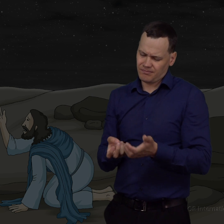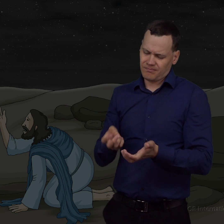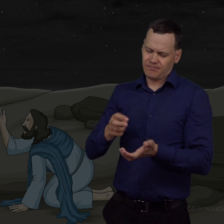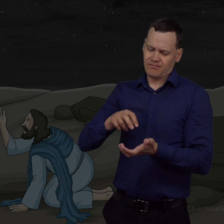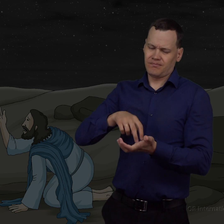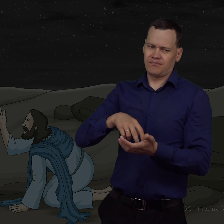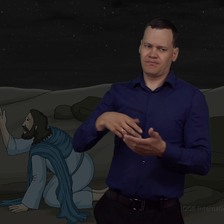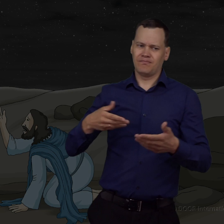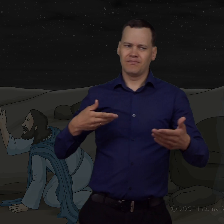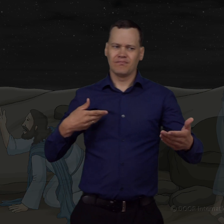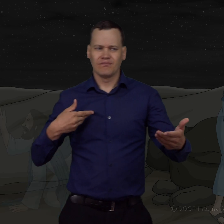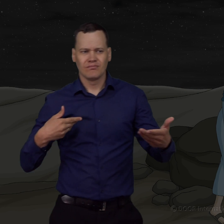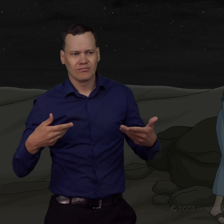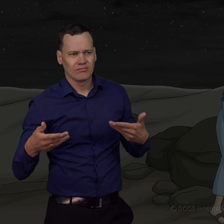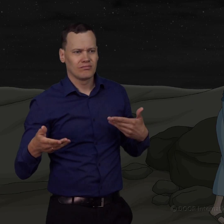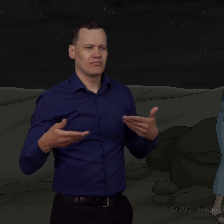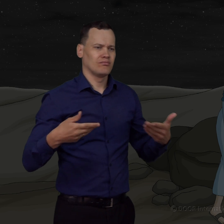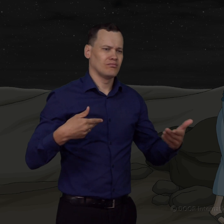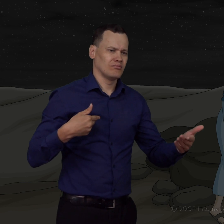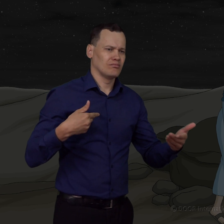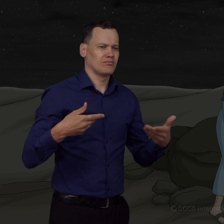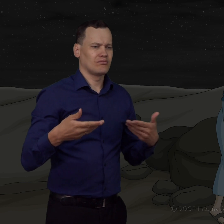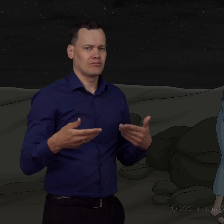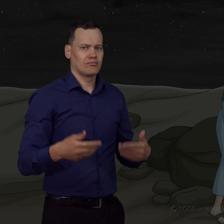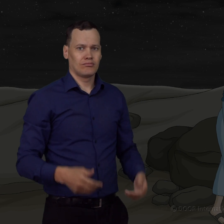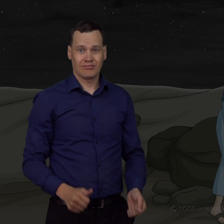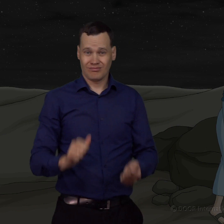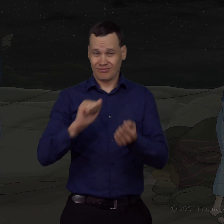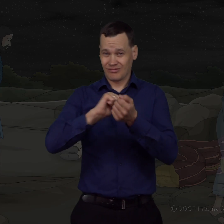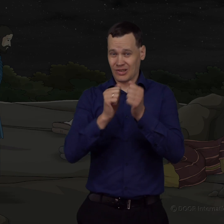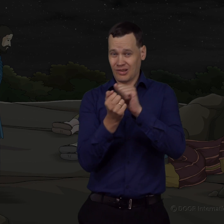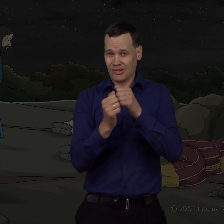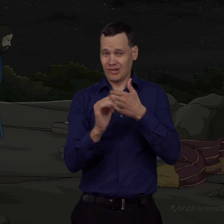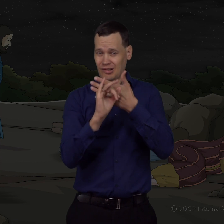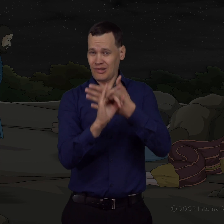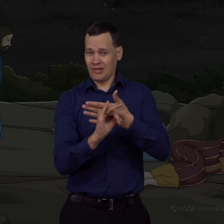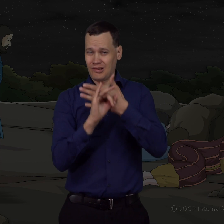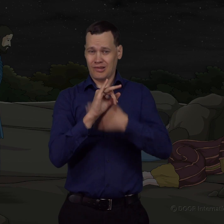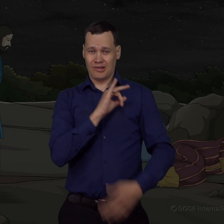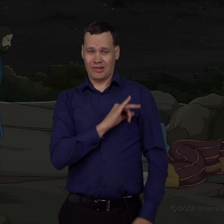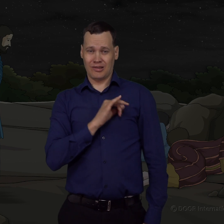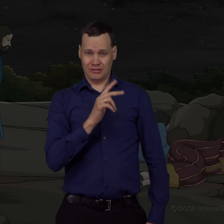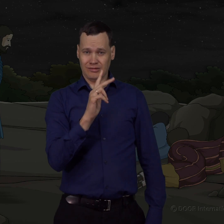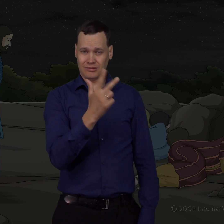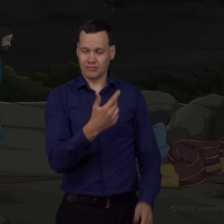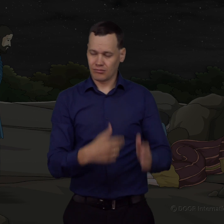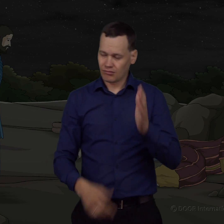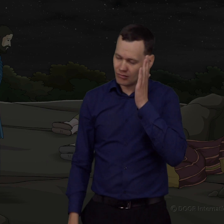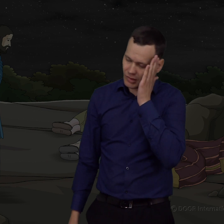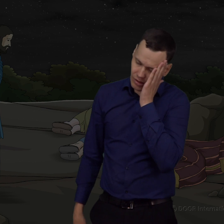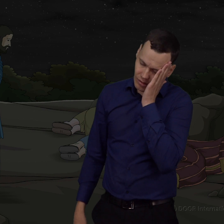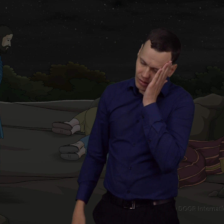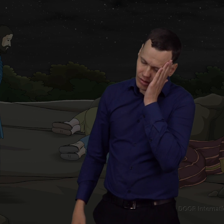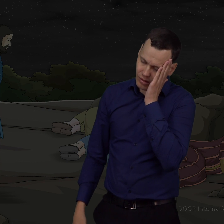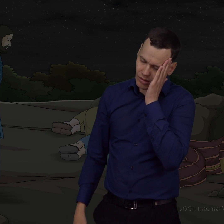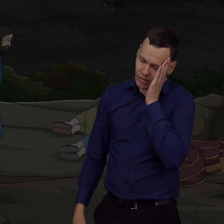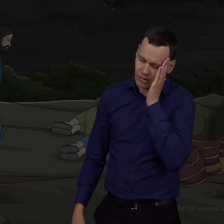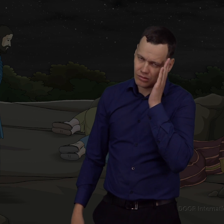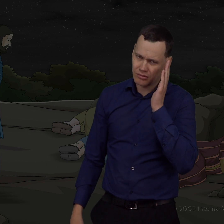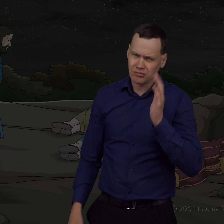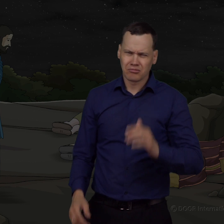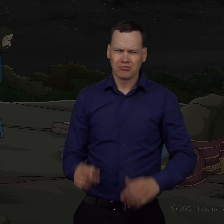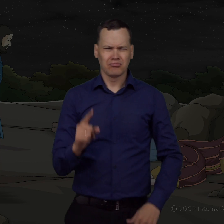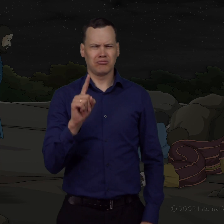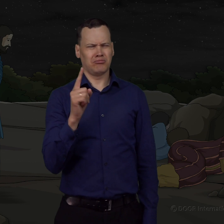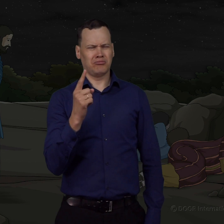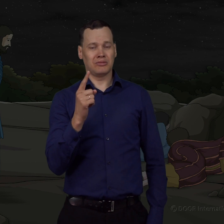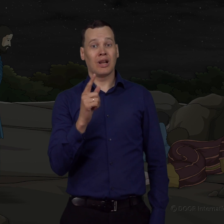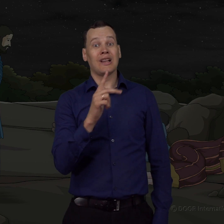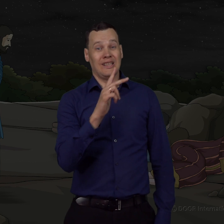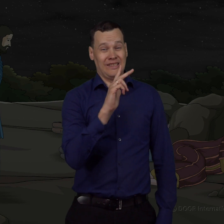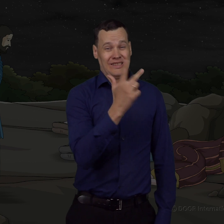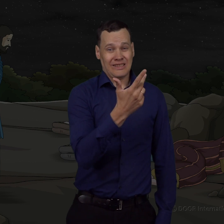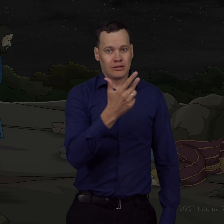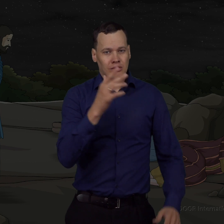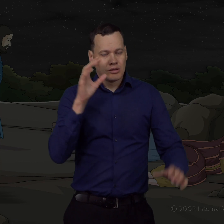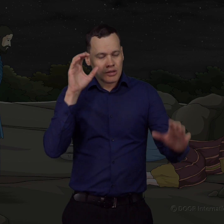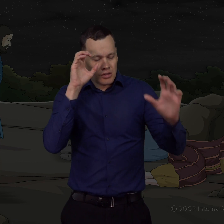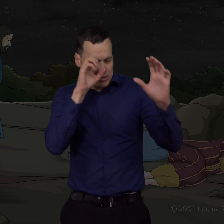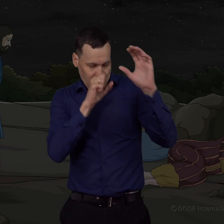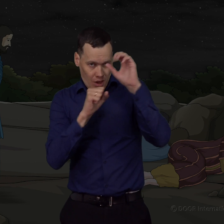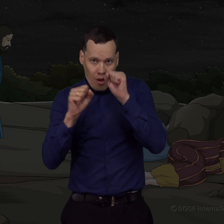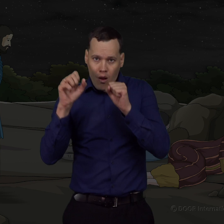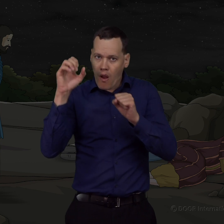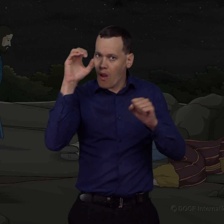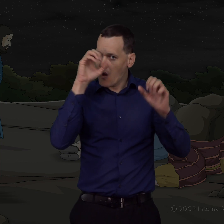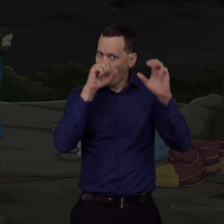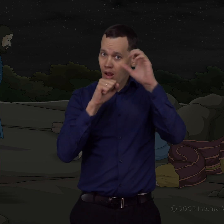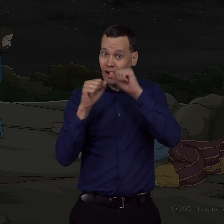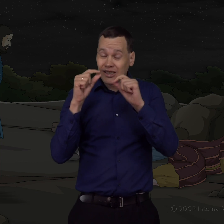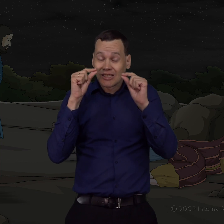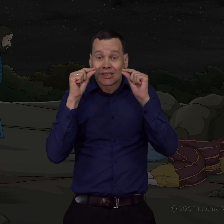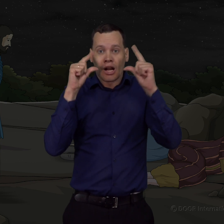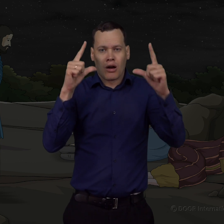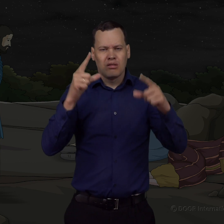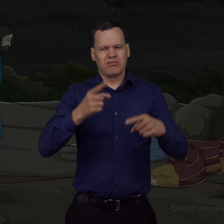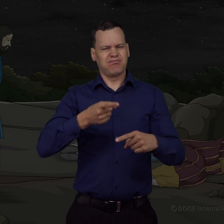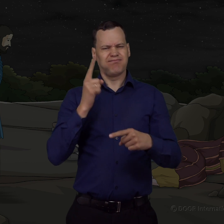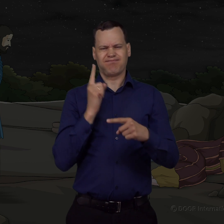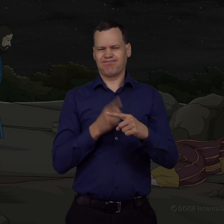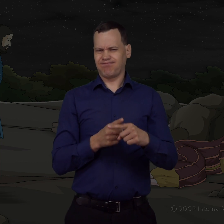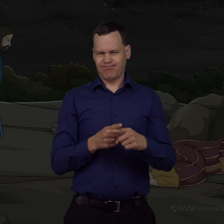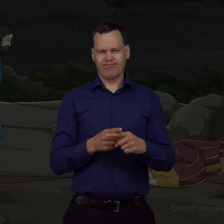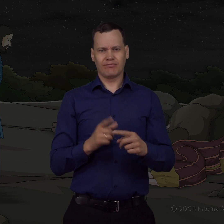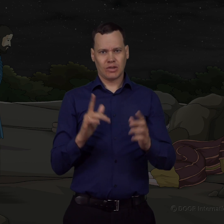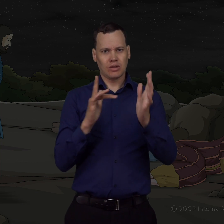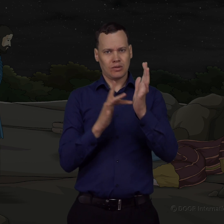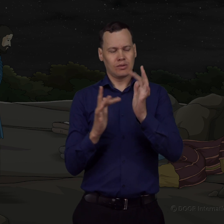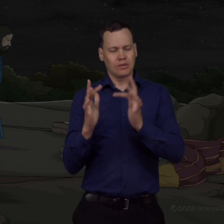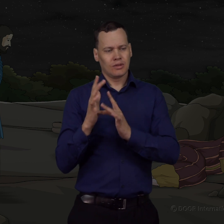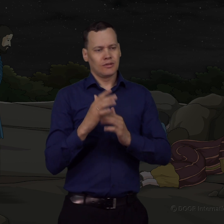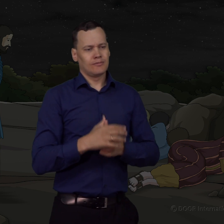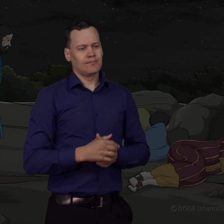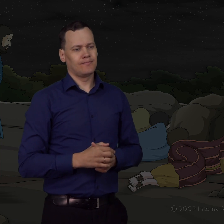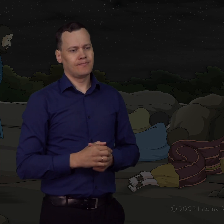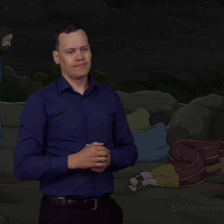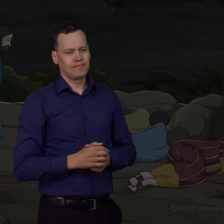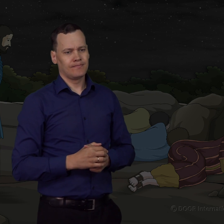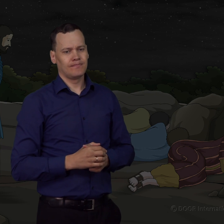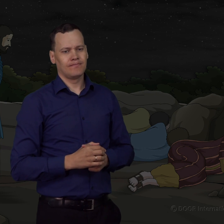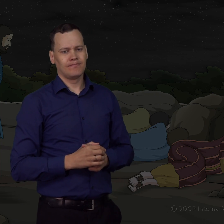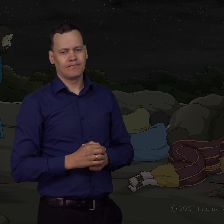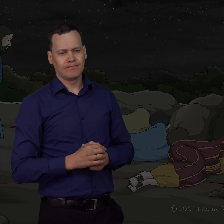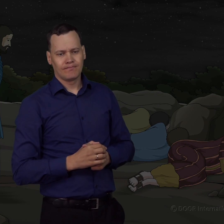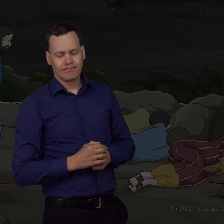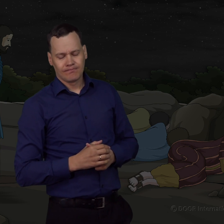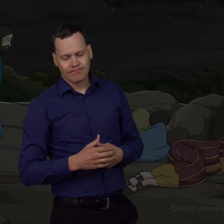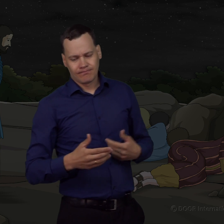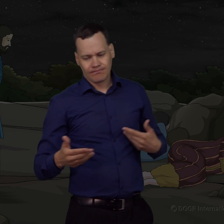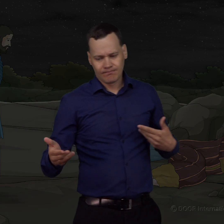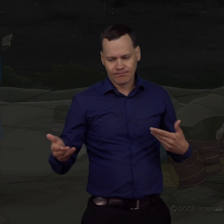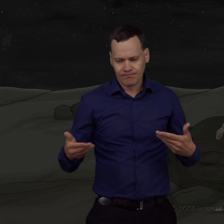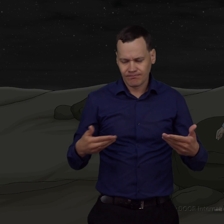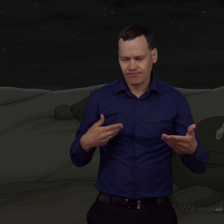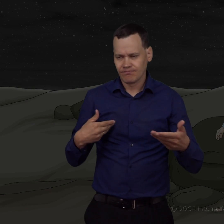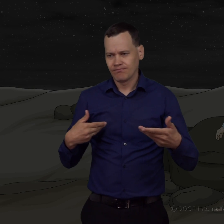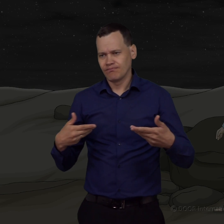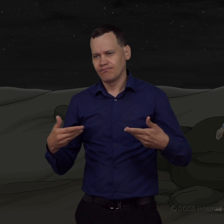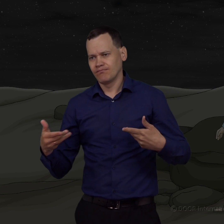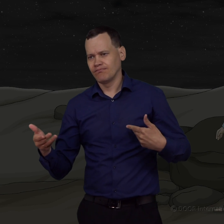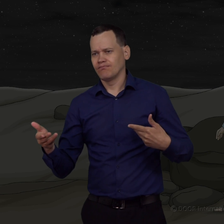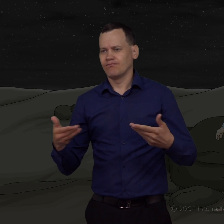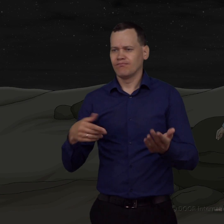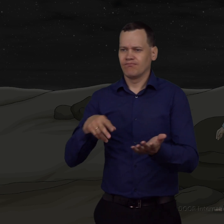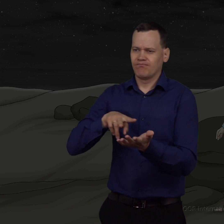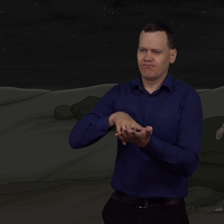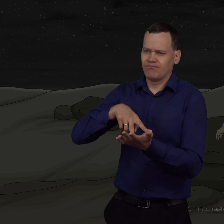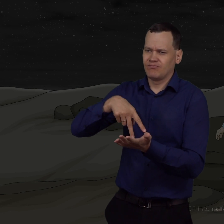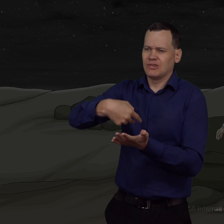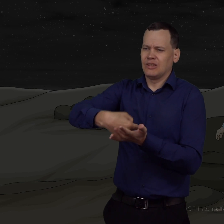And again Jesus returned and found them sleeping—for their eyes were heavy.